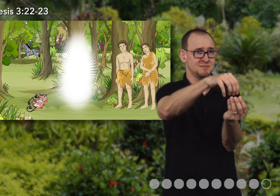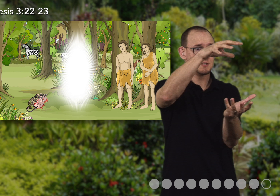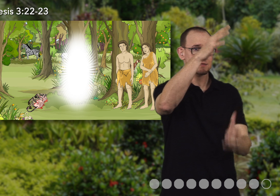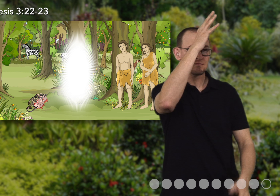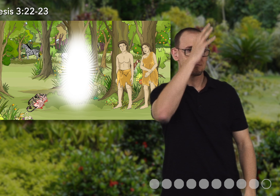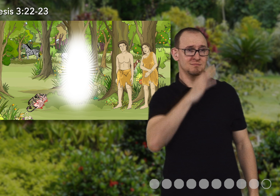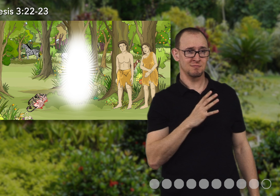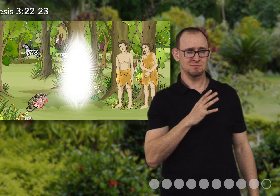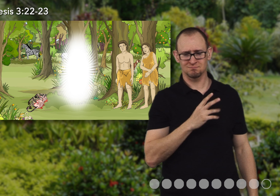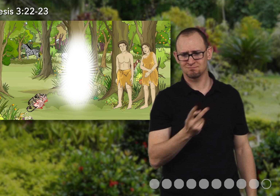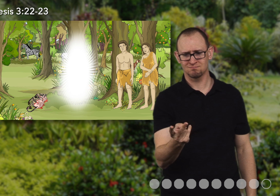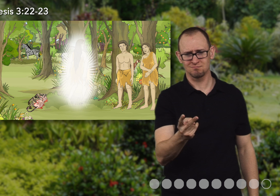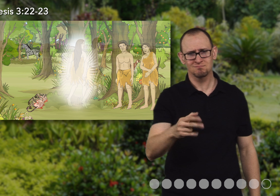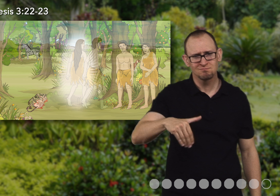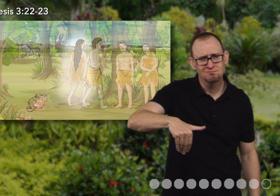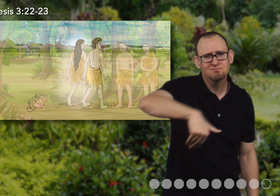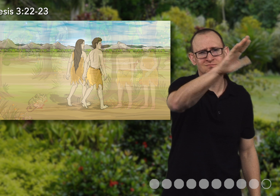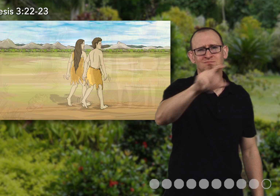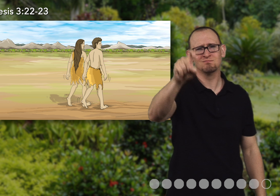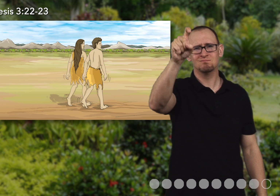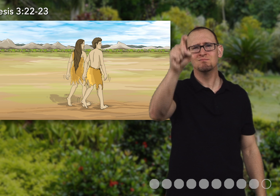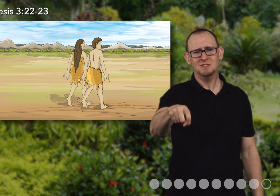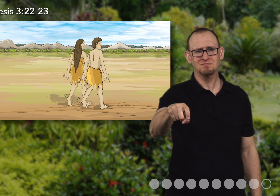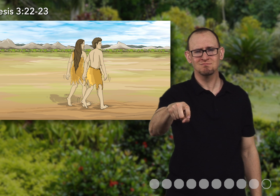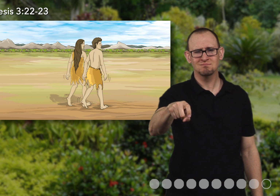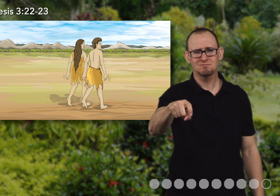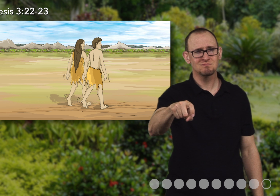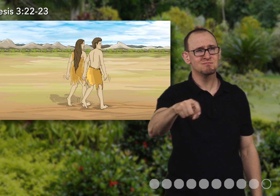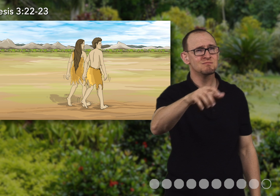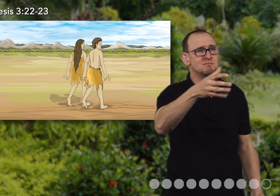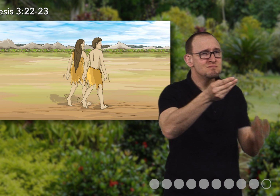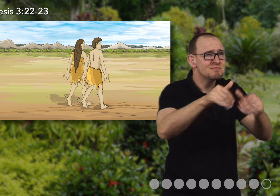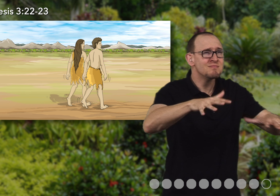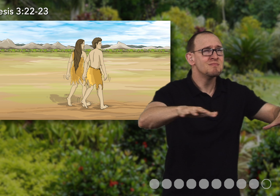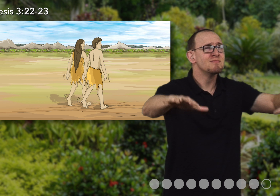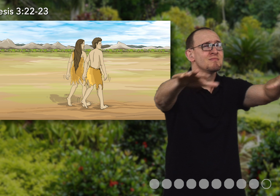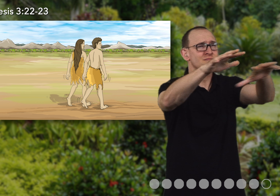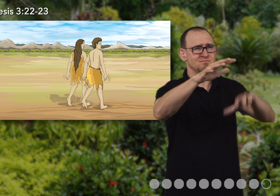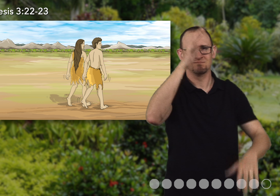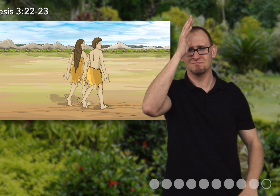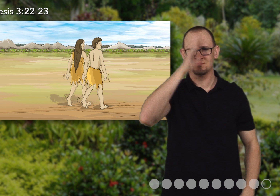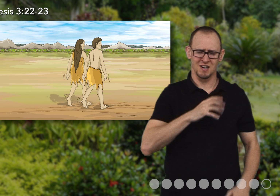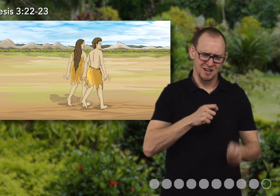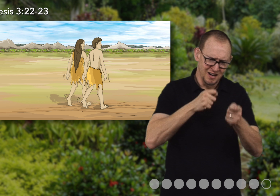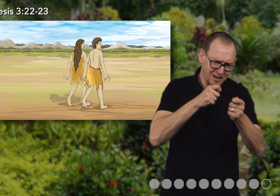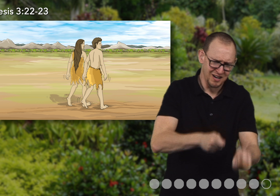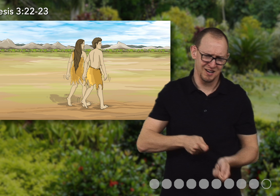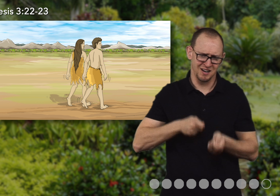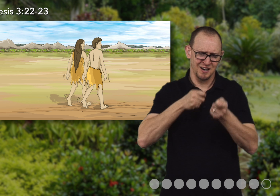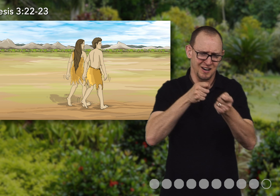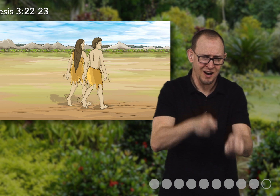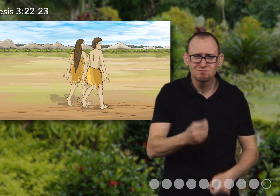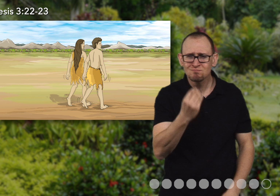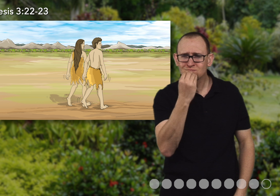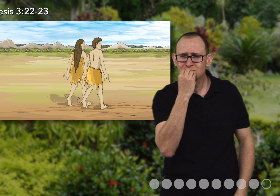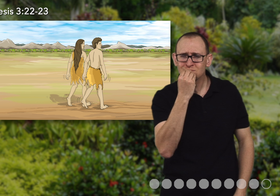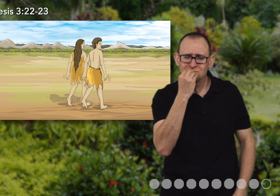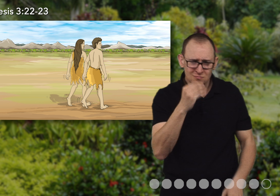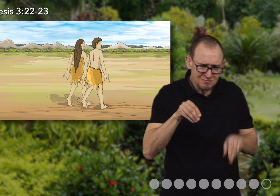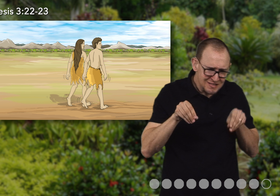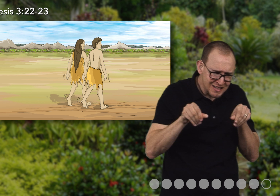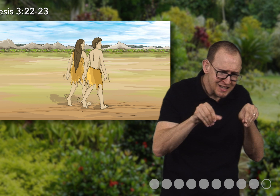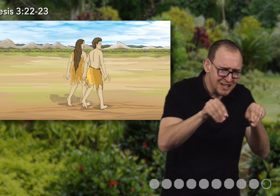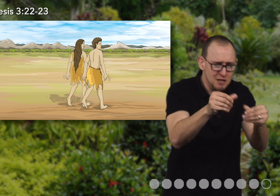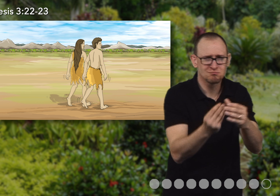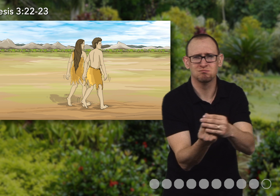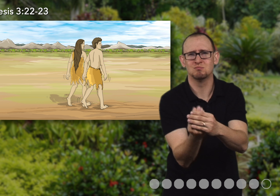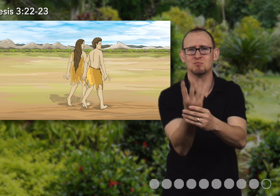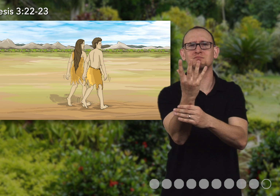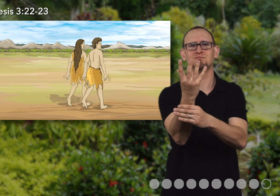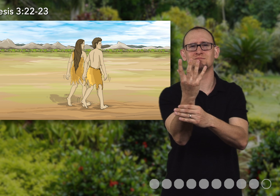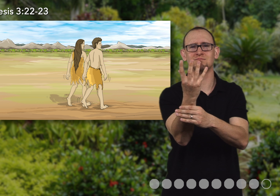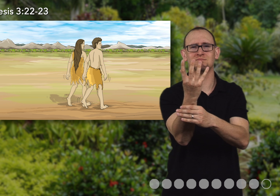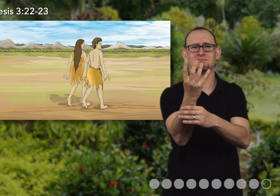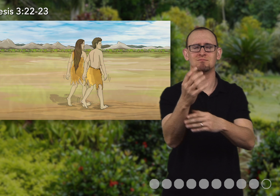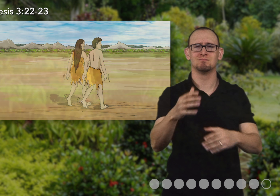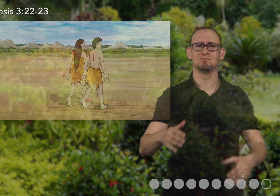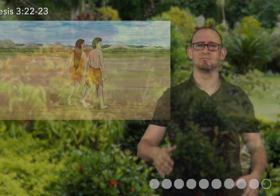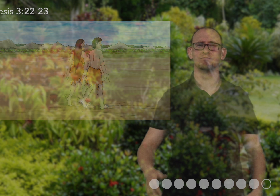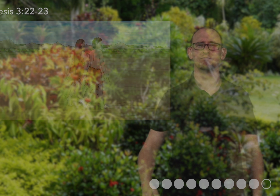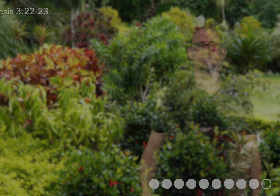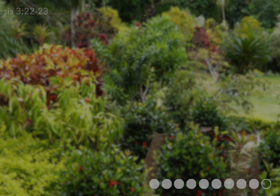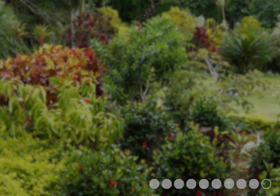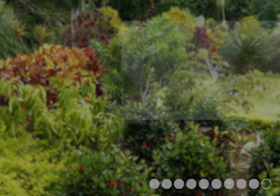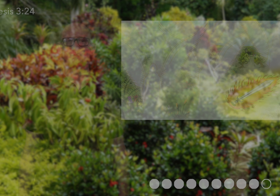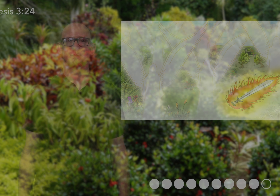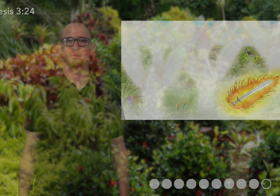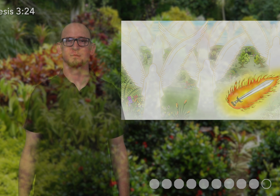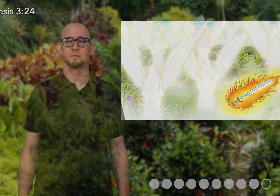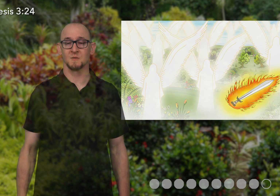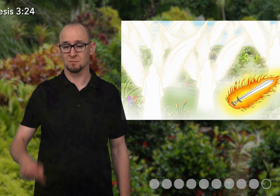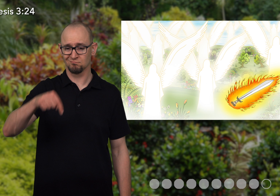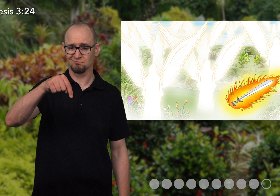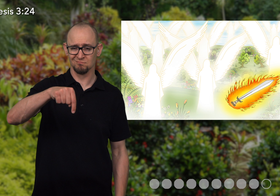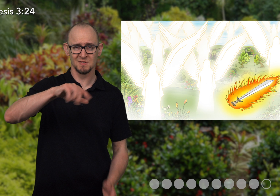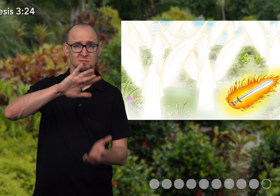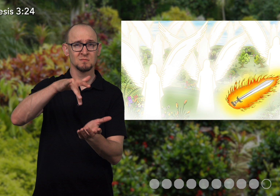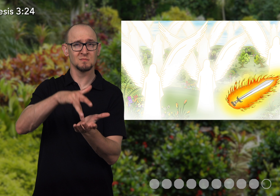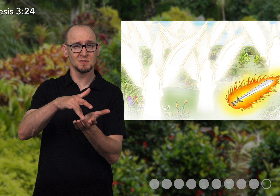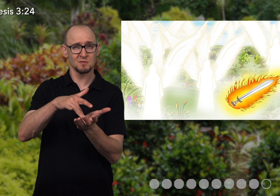Therefore the LORD God banished him from the Garden of Eden to work the ground from which he had been taken.